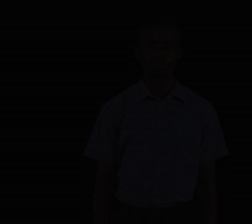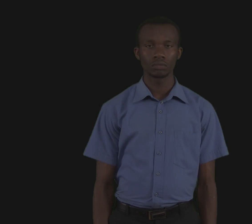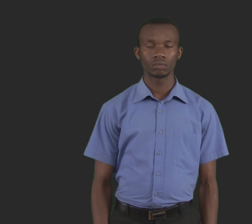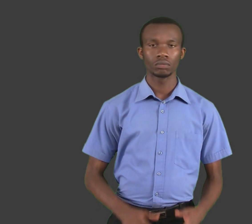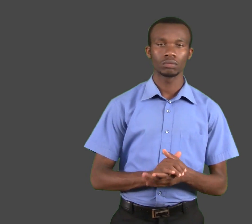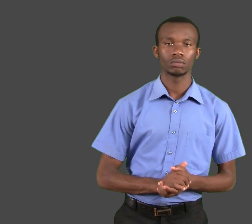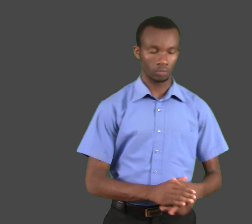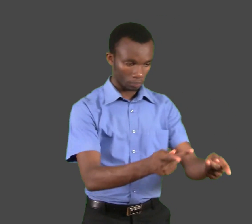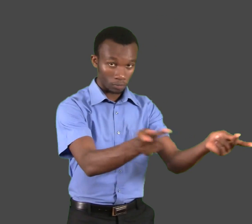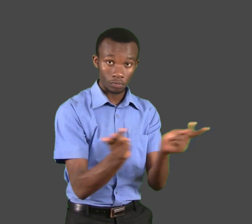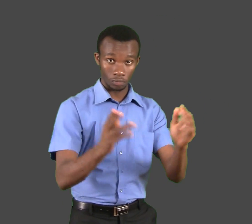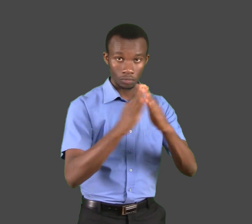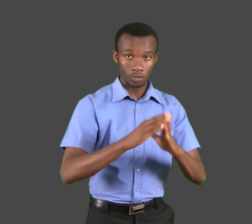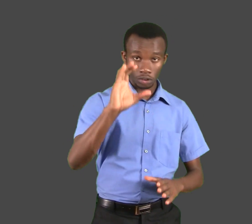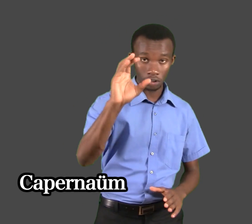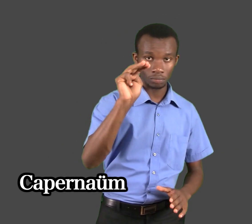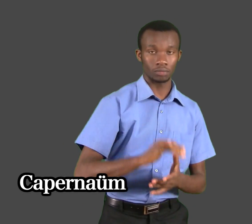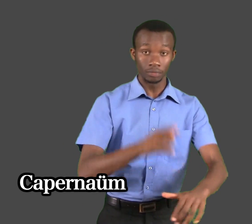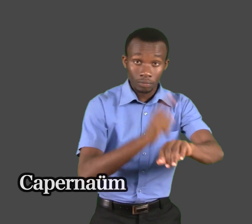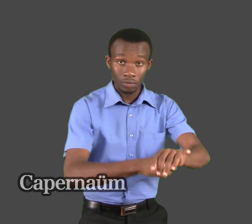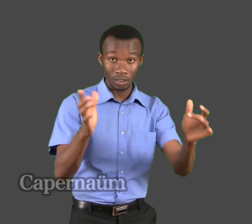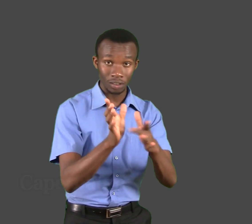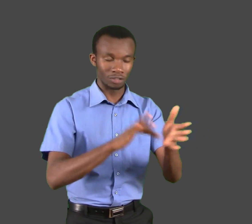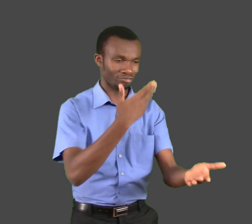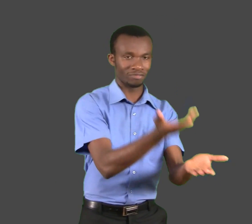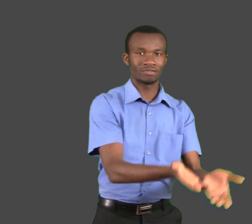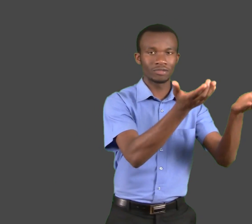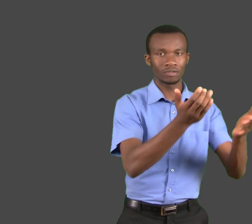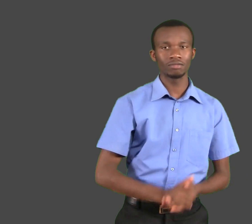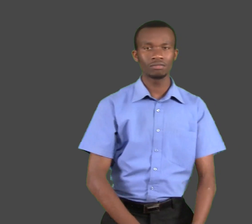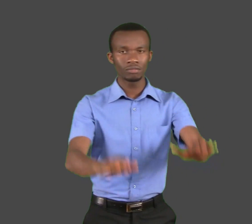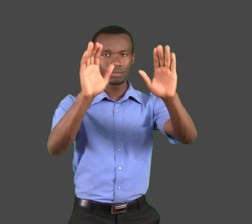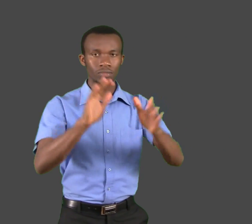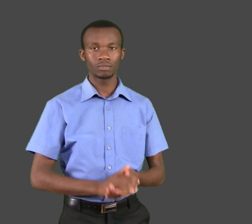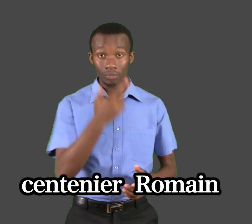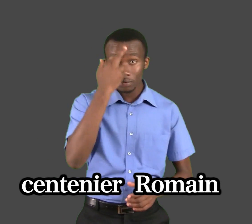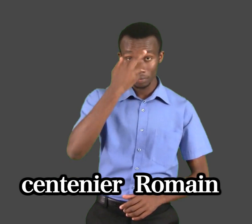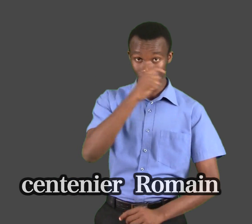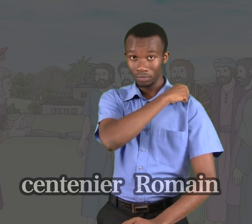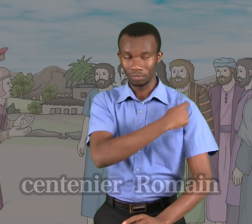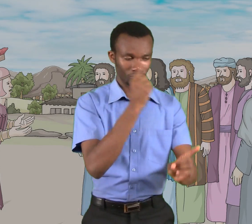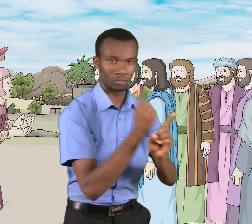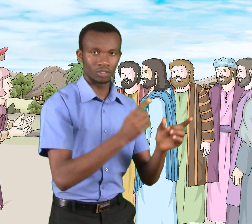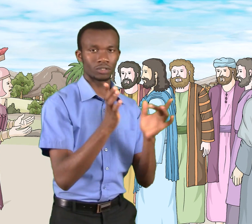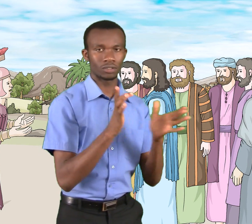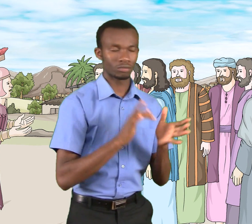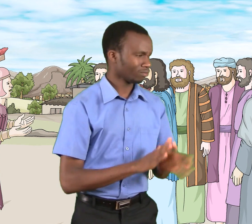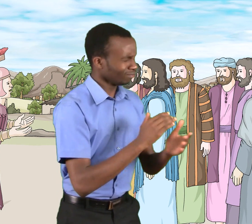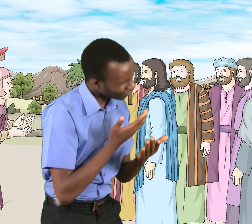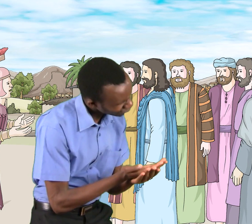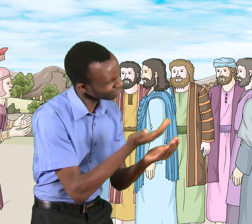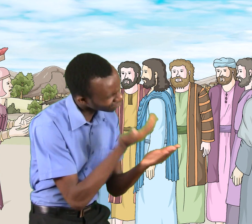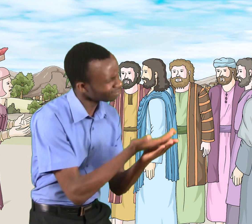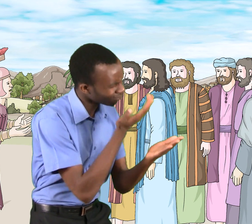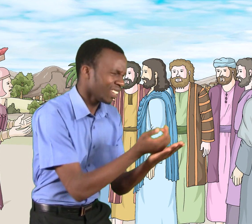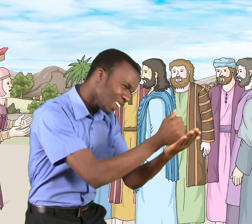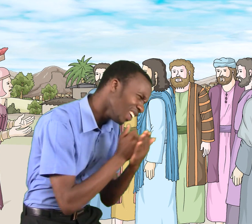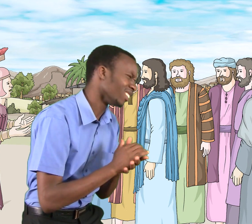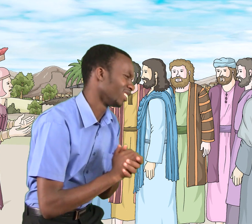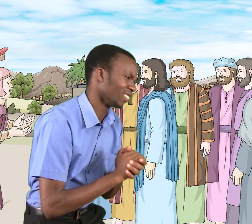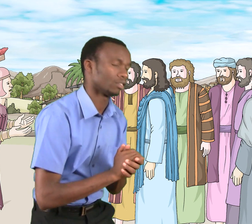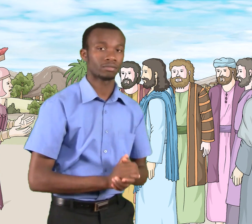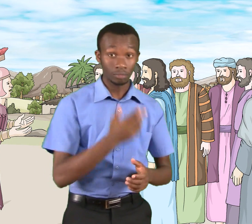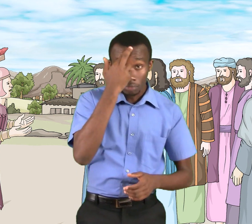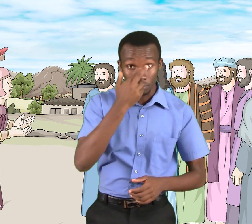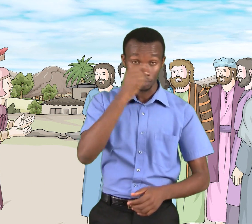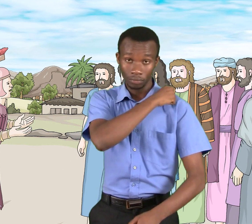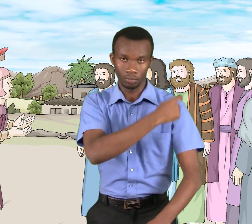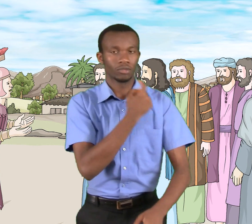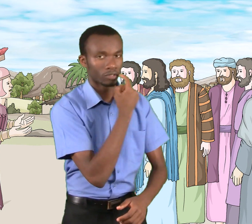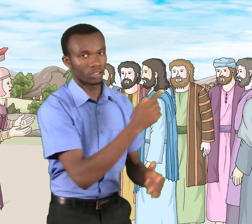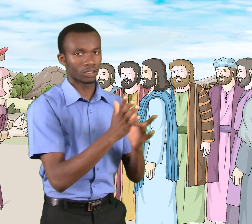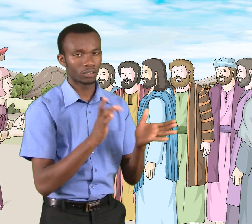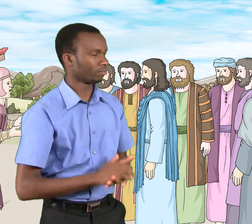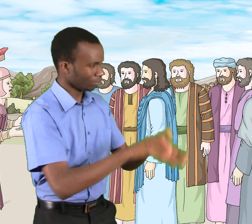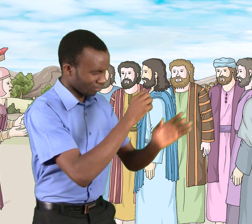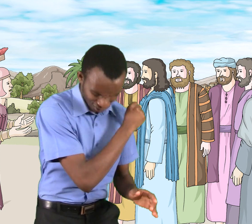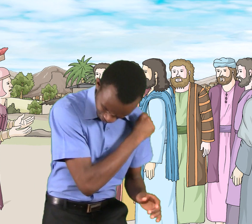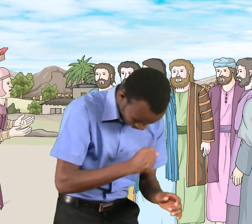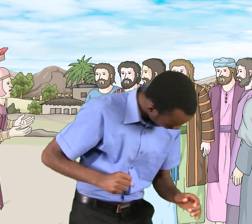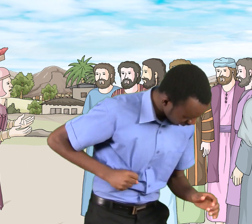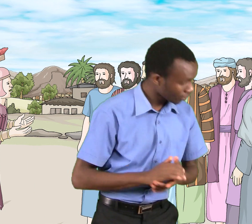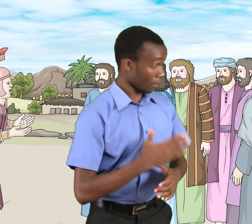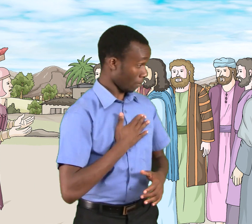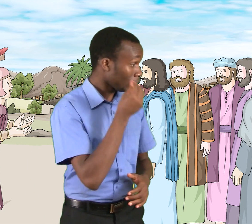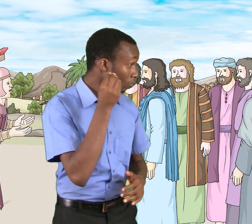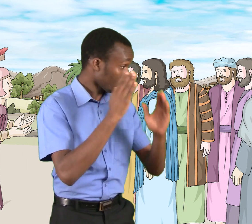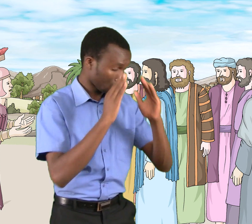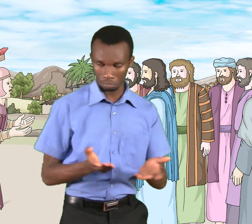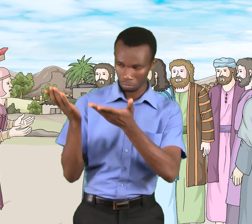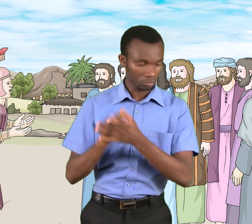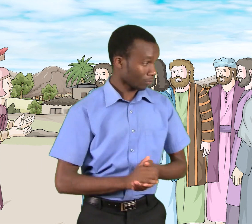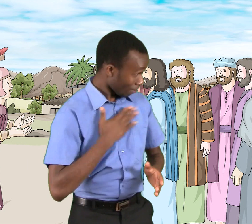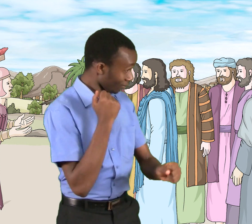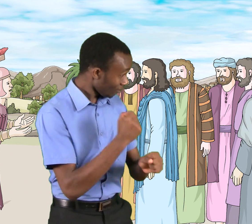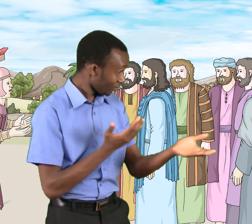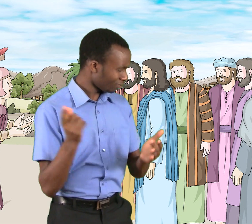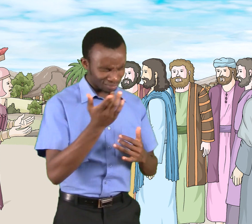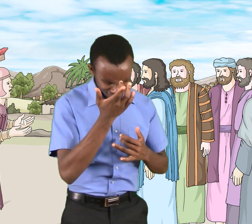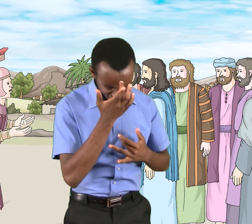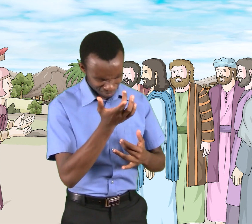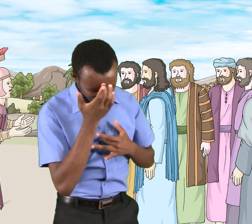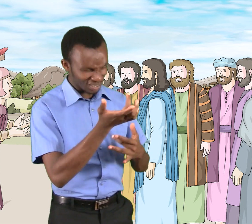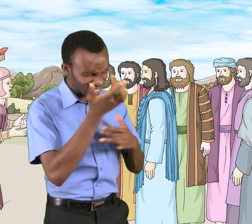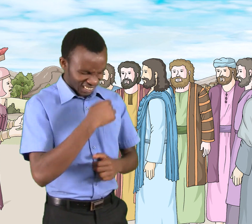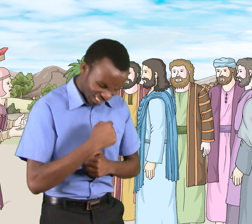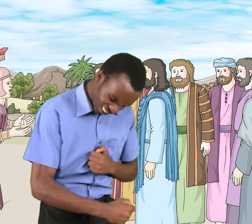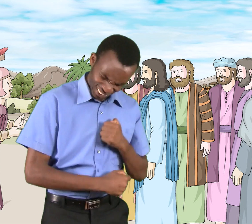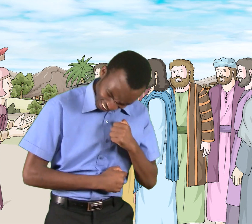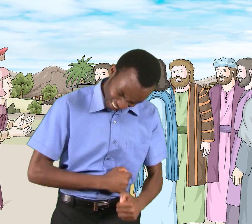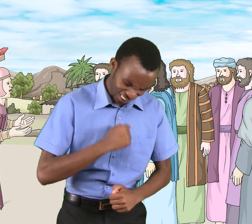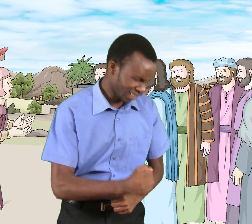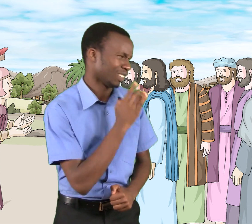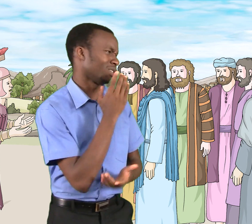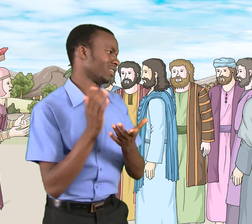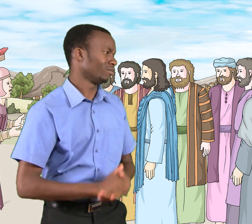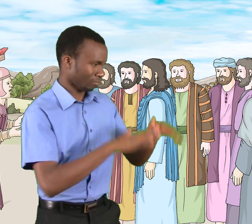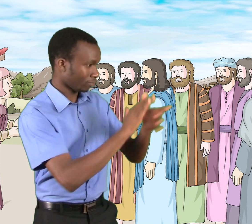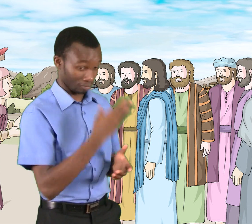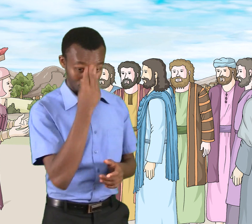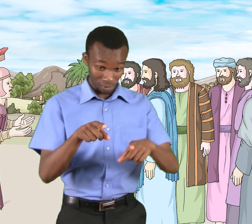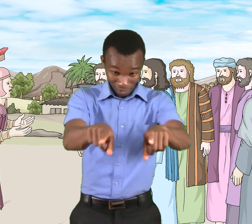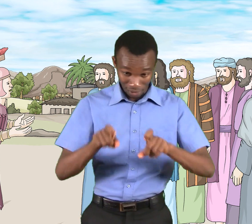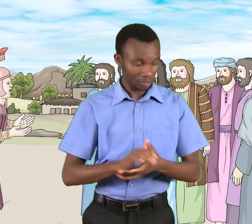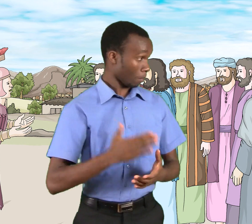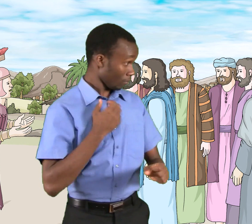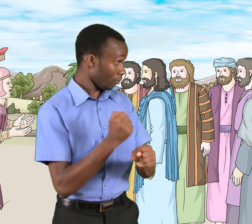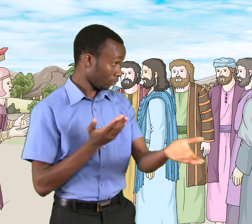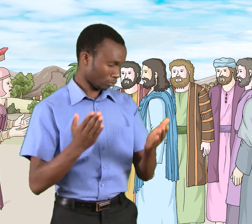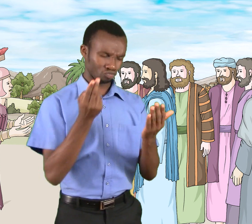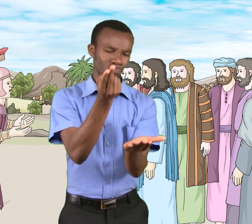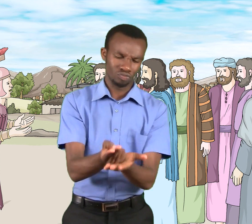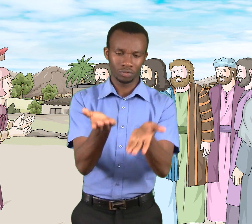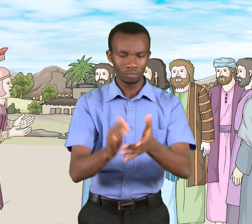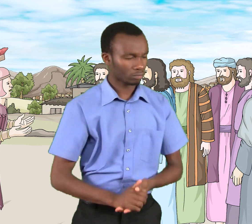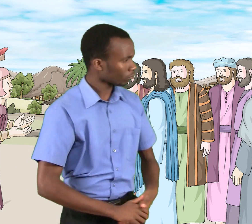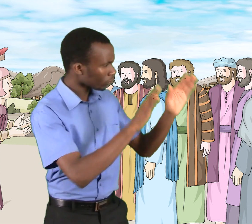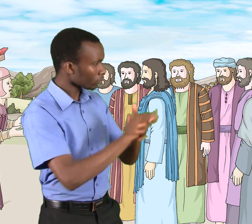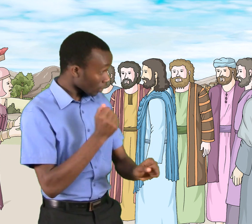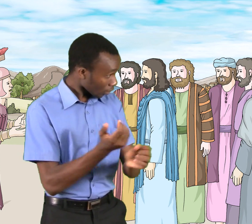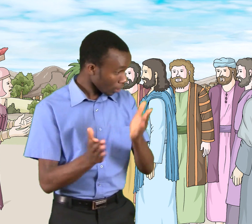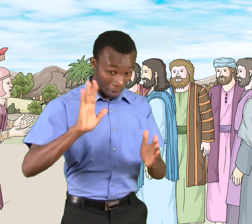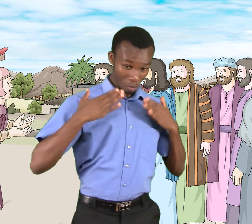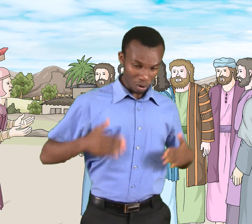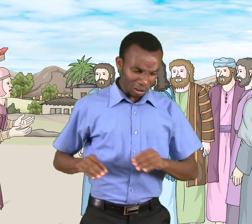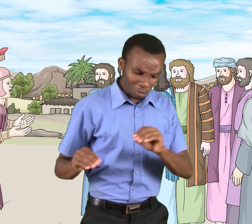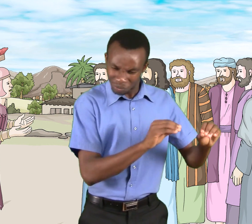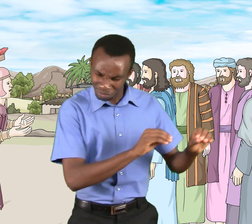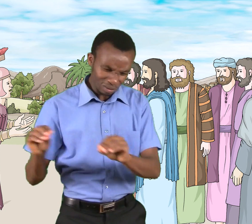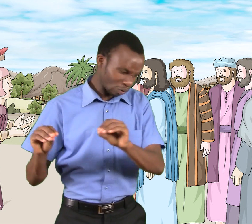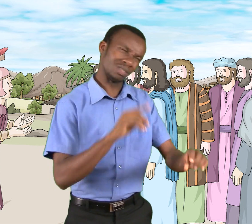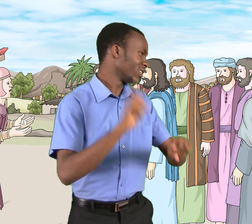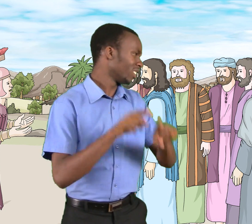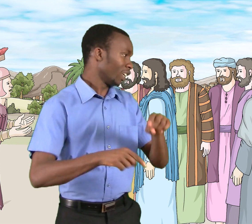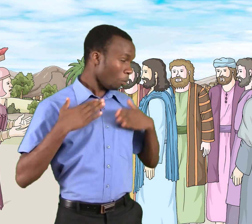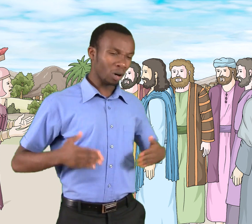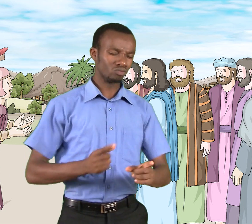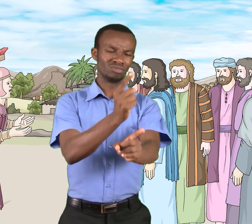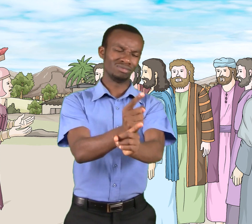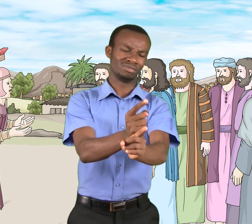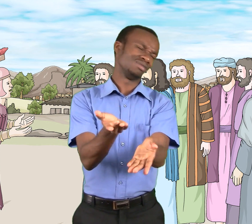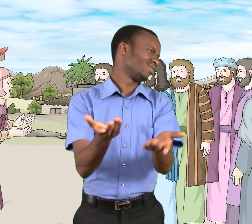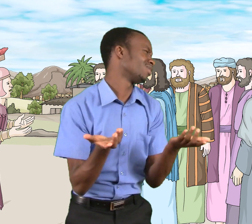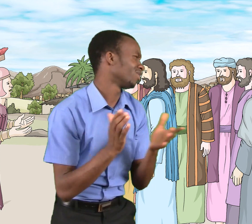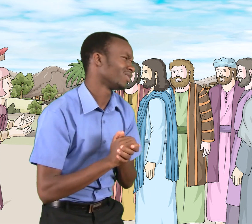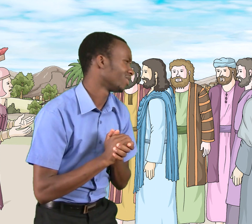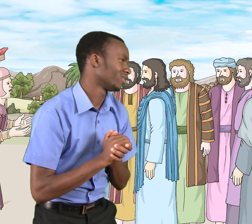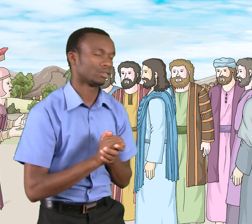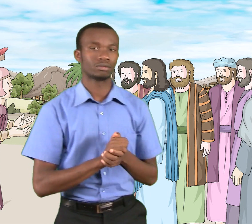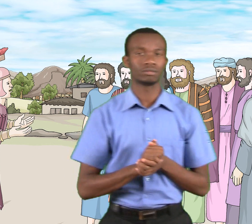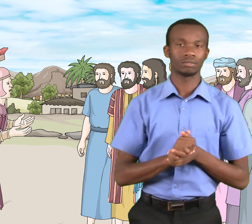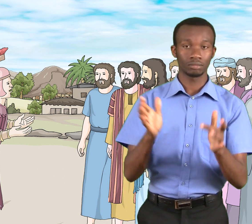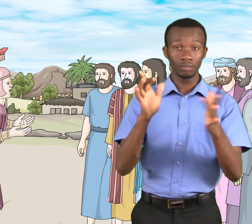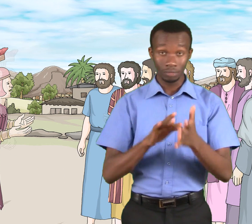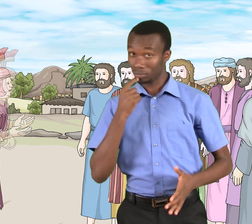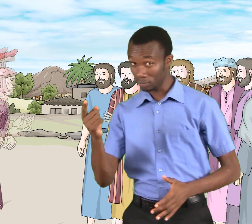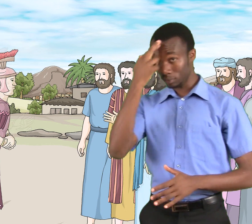When Jesus had entered Capernaum, a centurion came and pleaded with Him, “Lord, my servant lies at home, paralyzed and in terrible agony.”